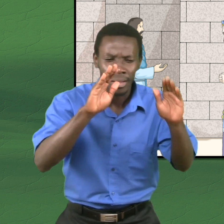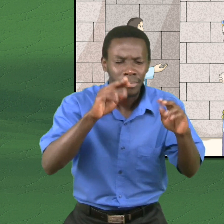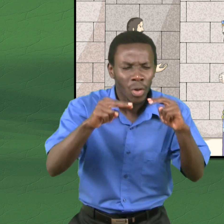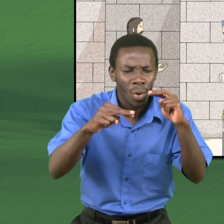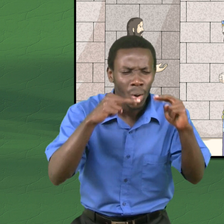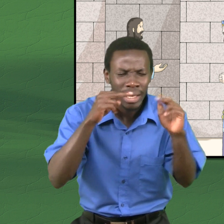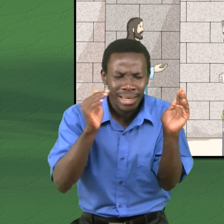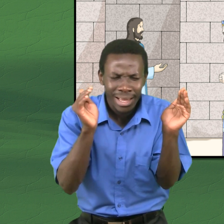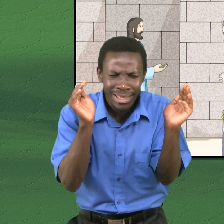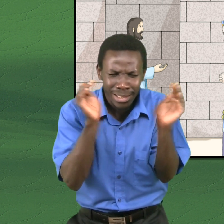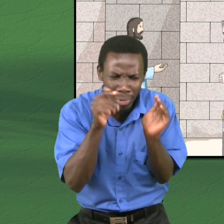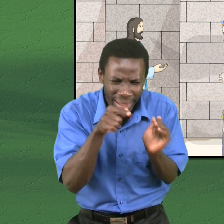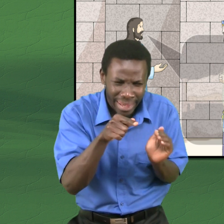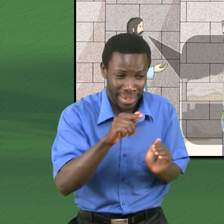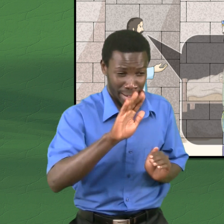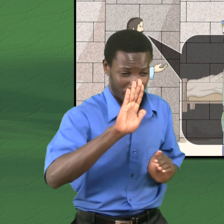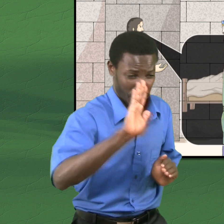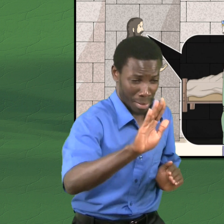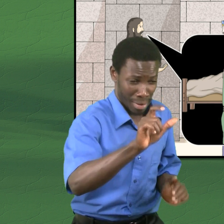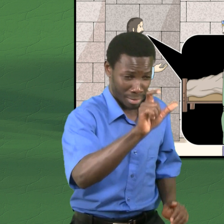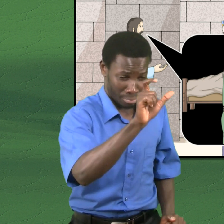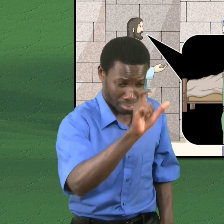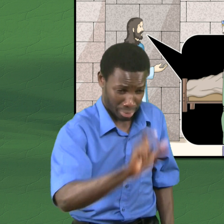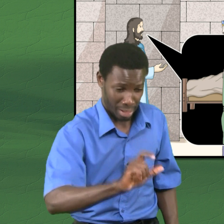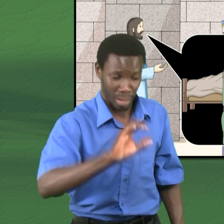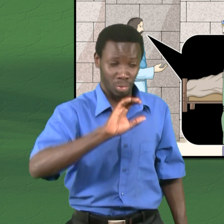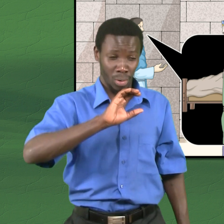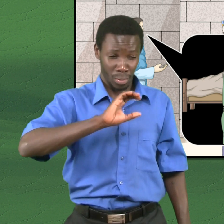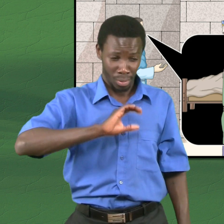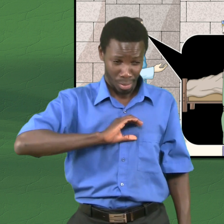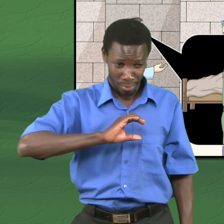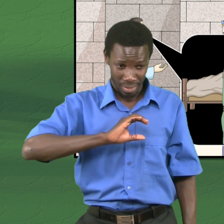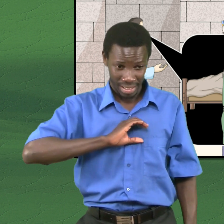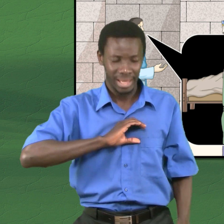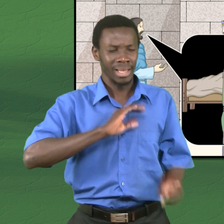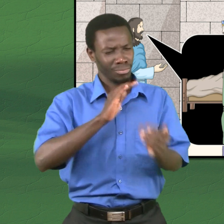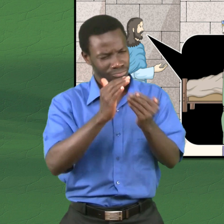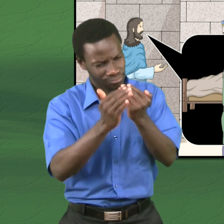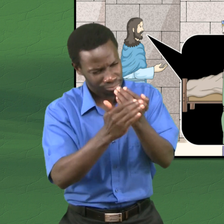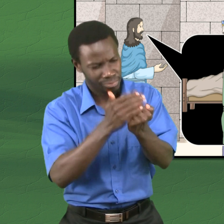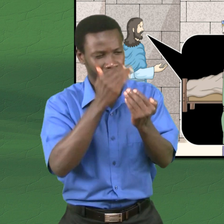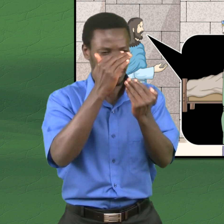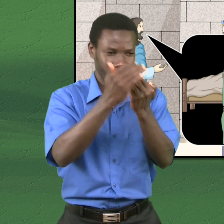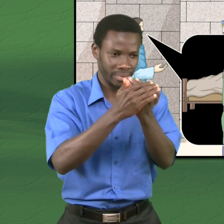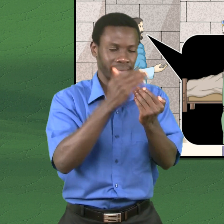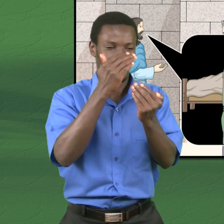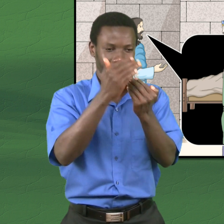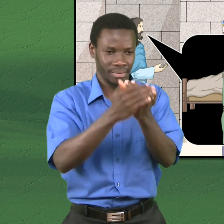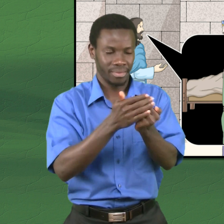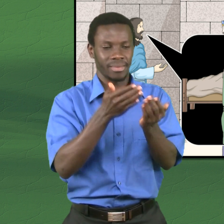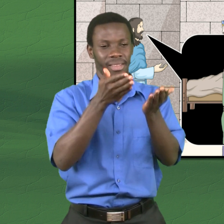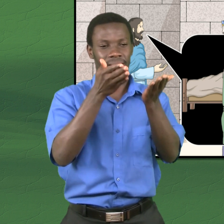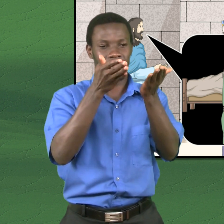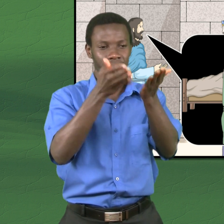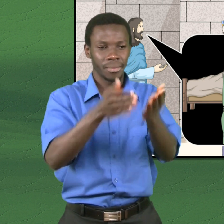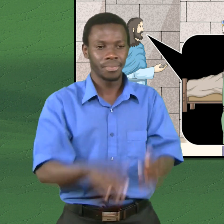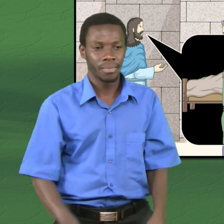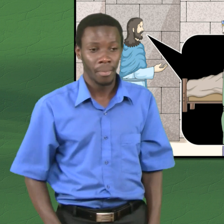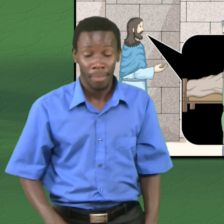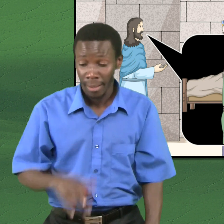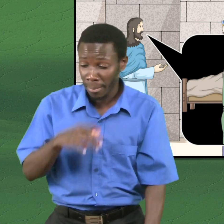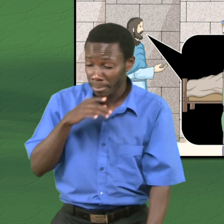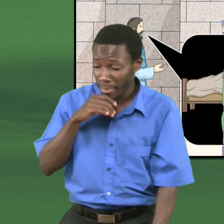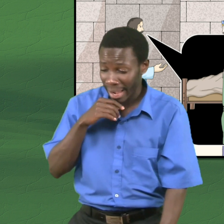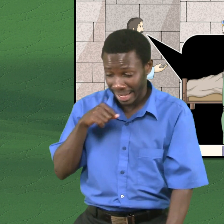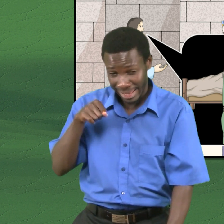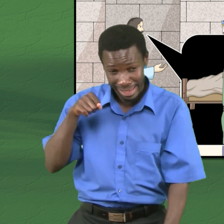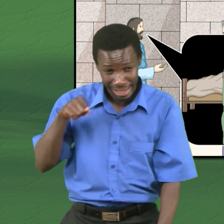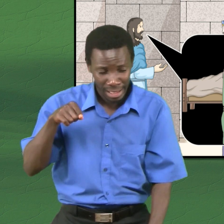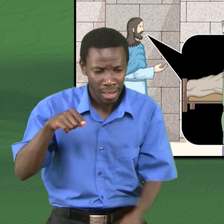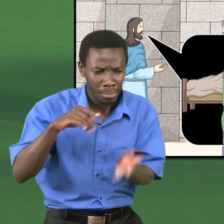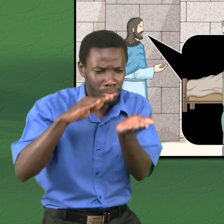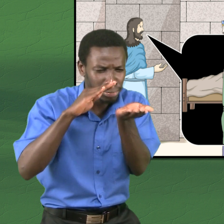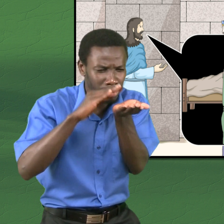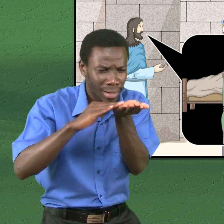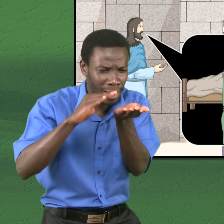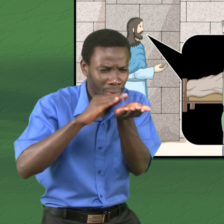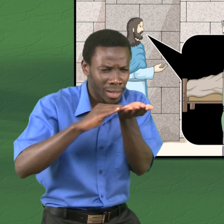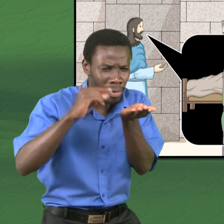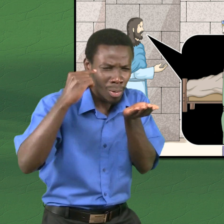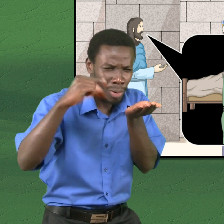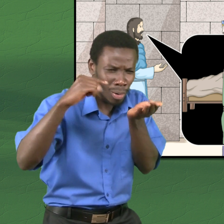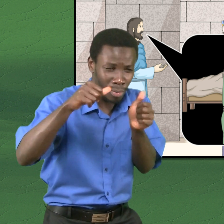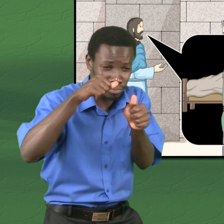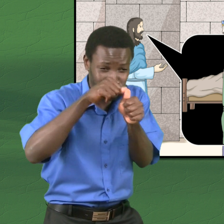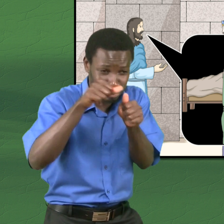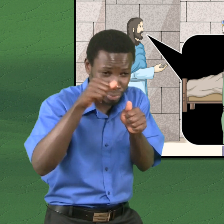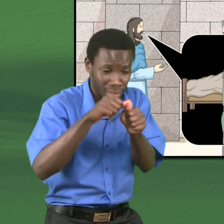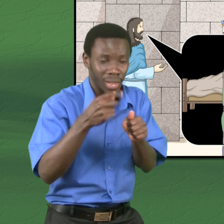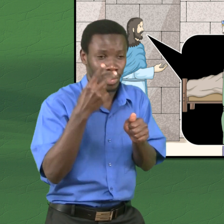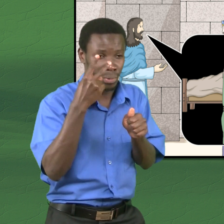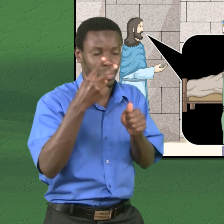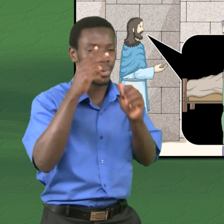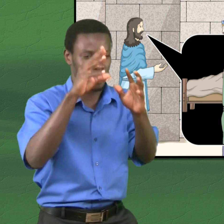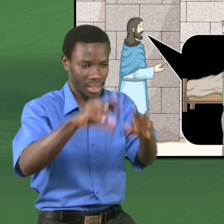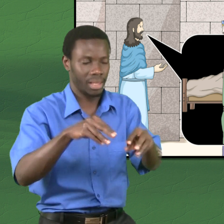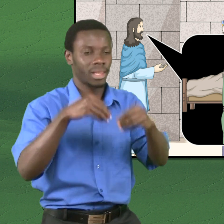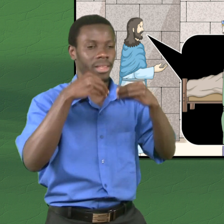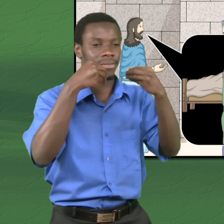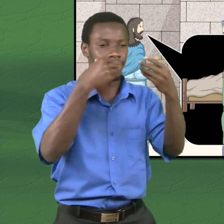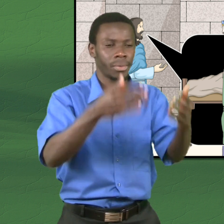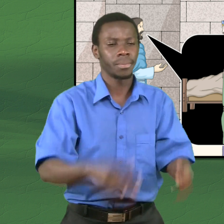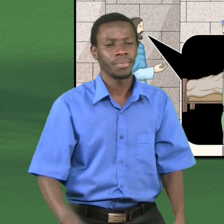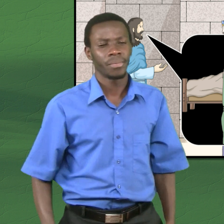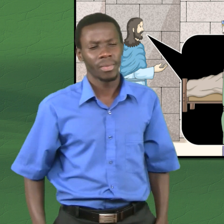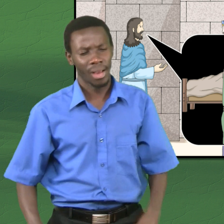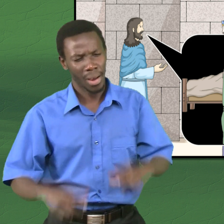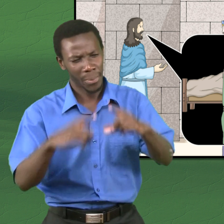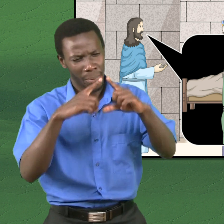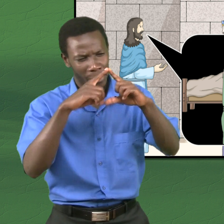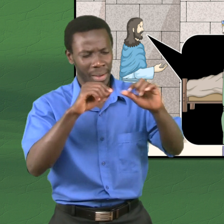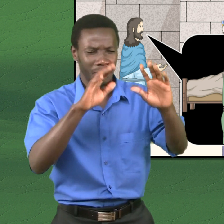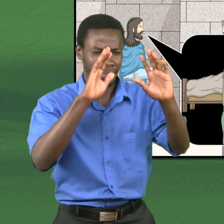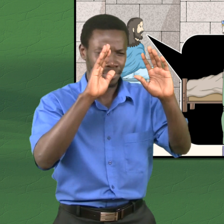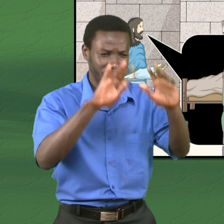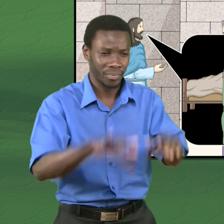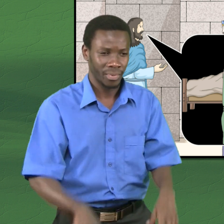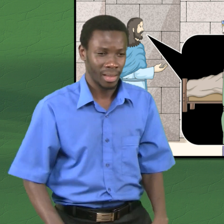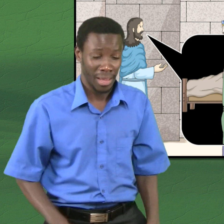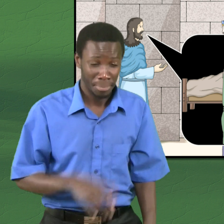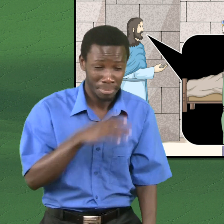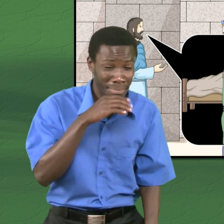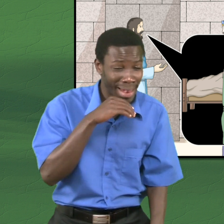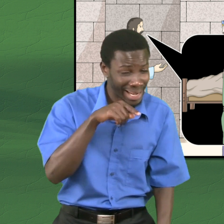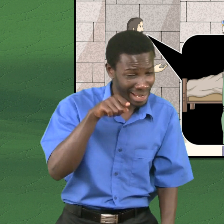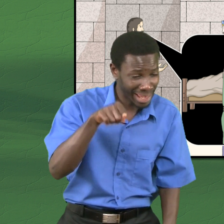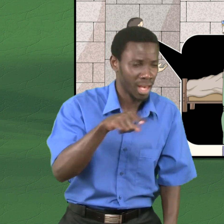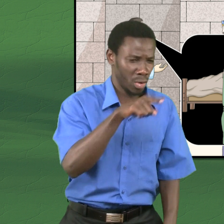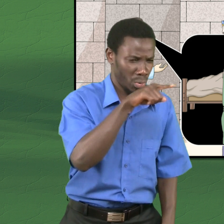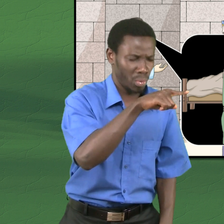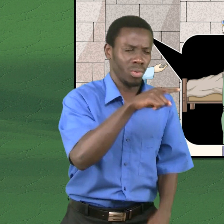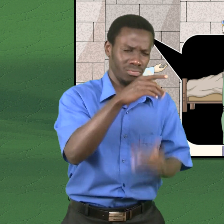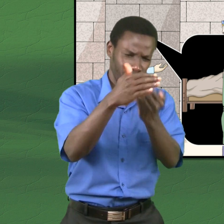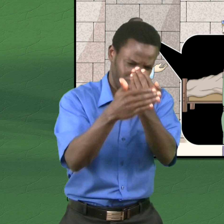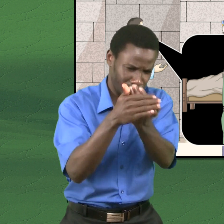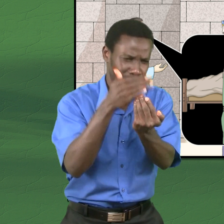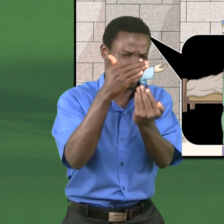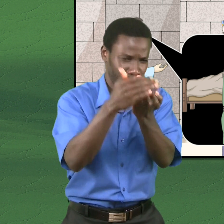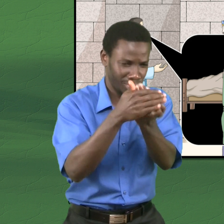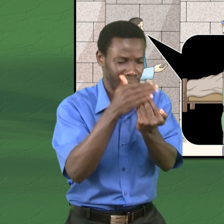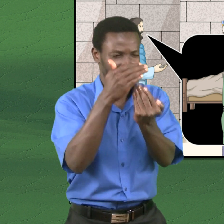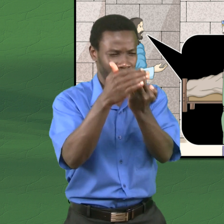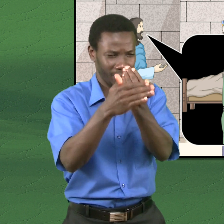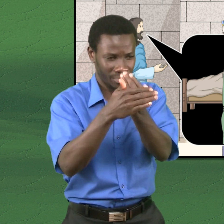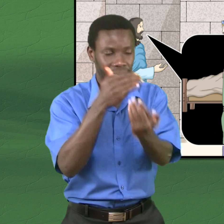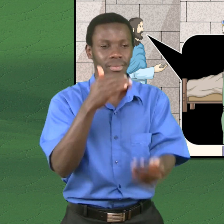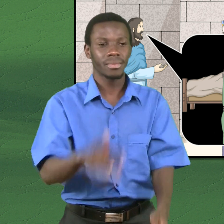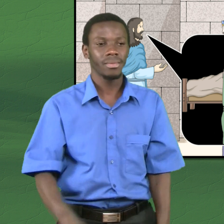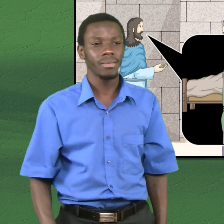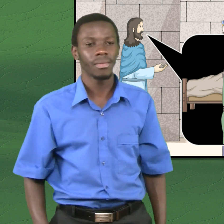The next day he took out two denarii and gave them to the innkeeper.